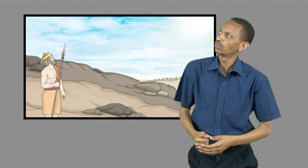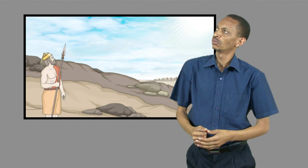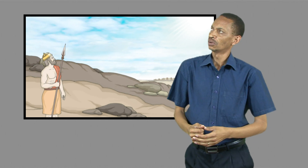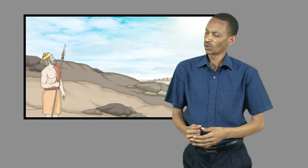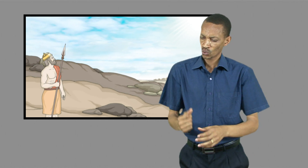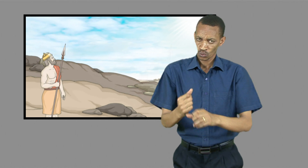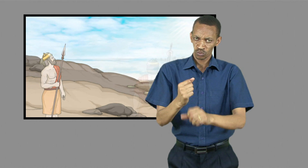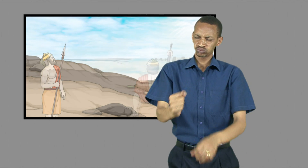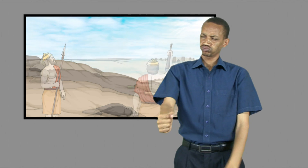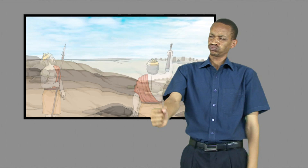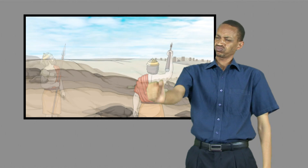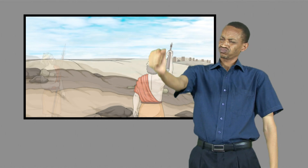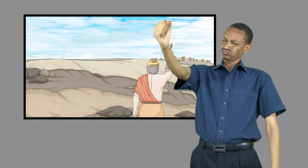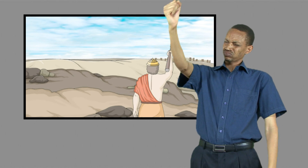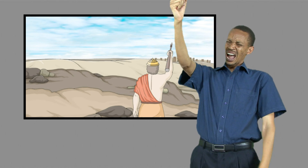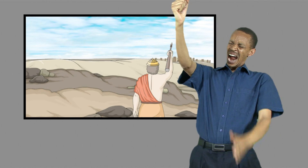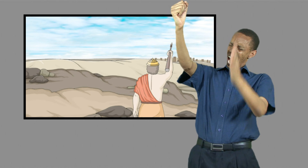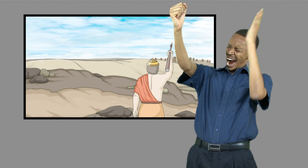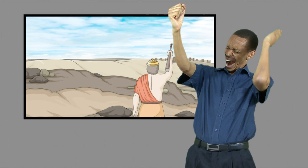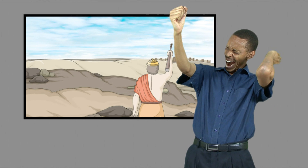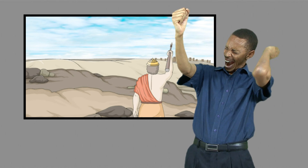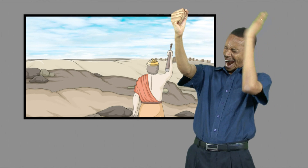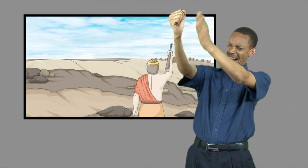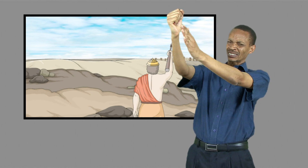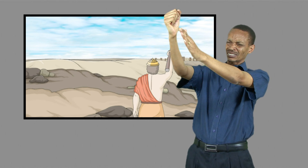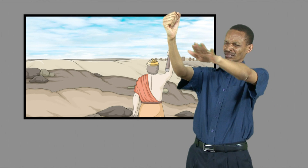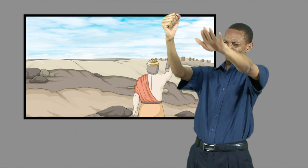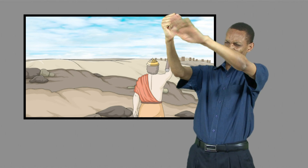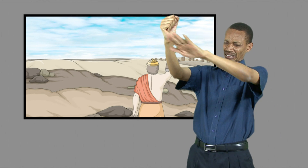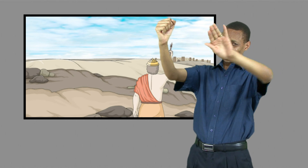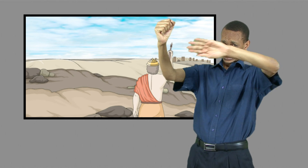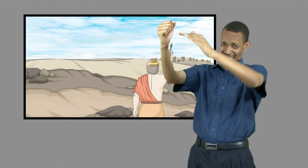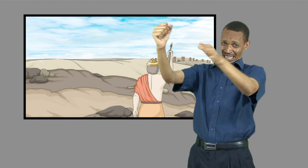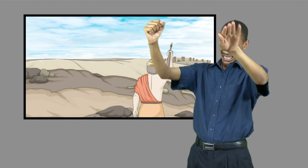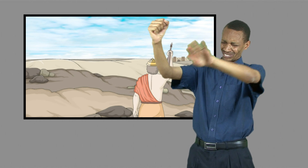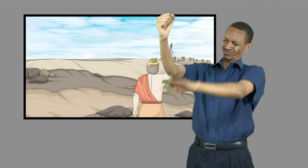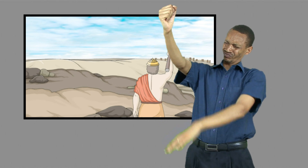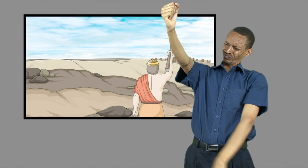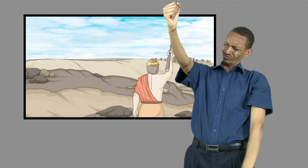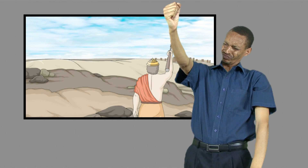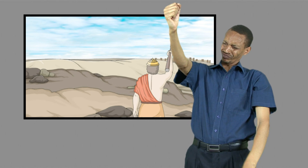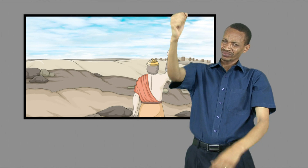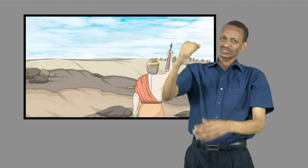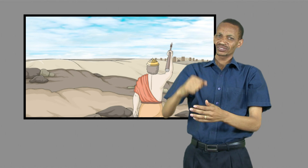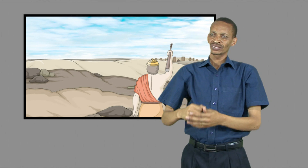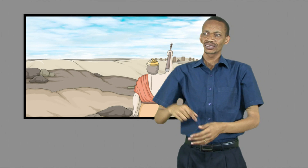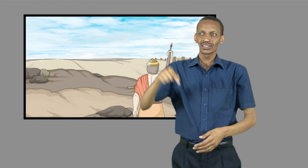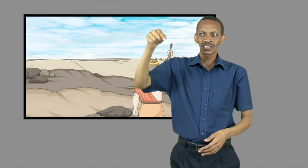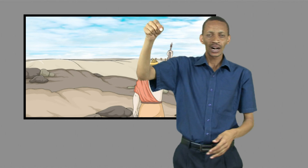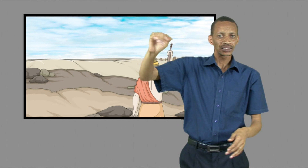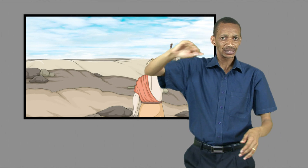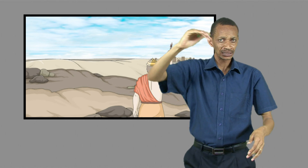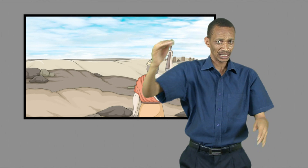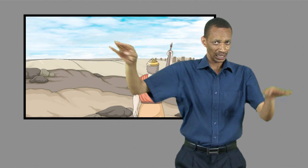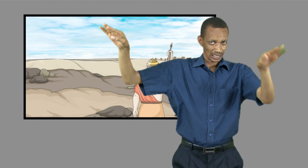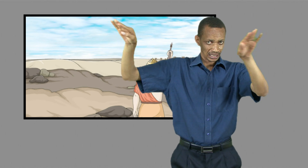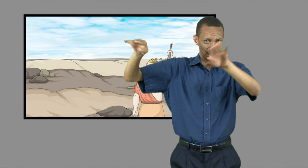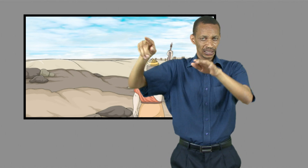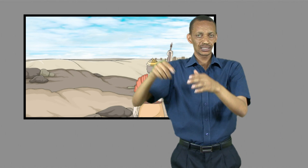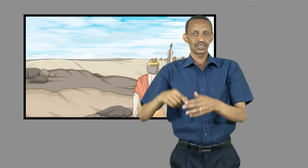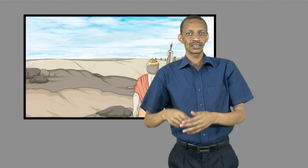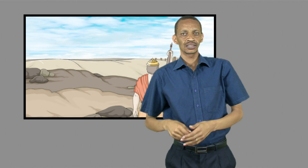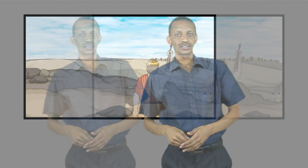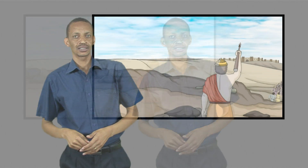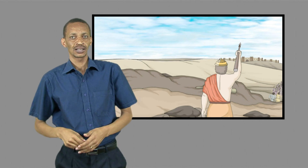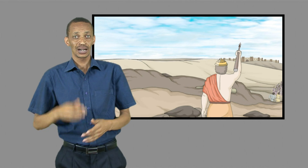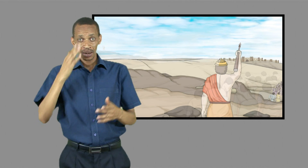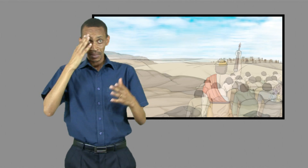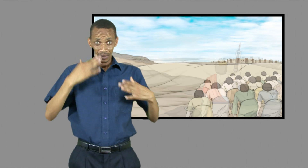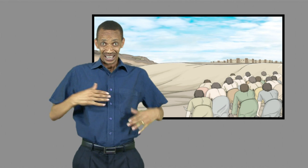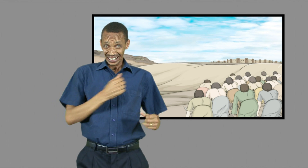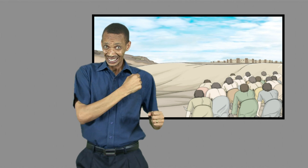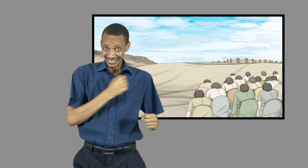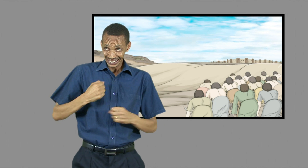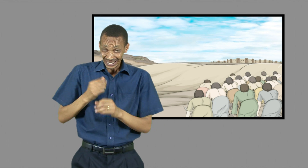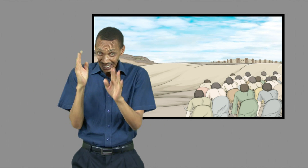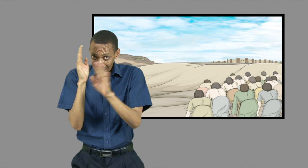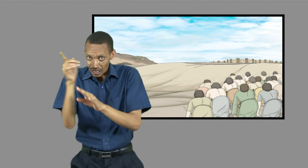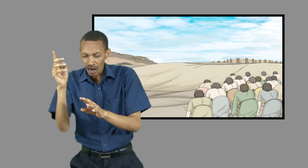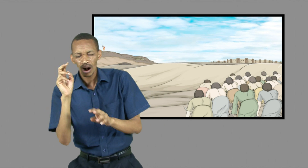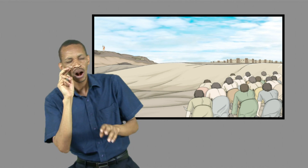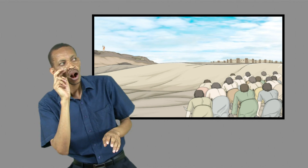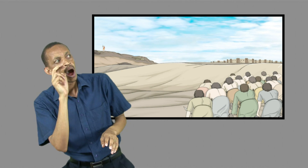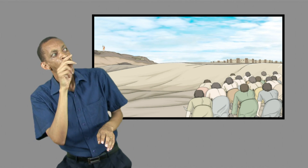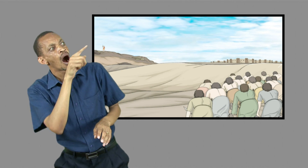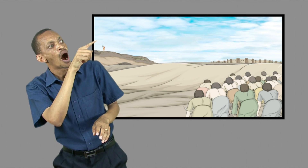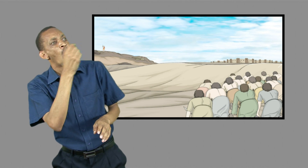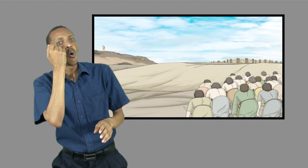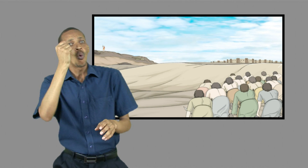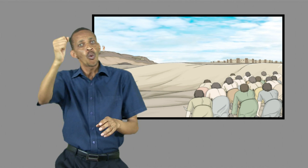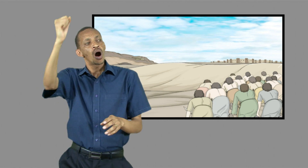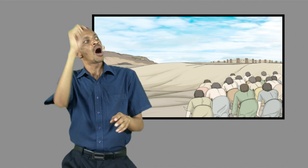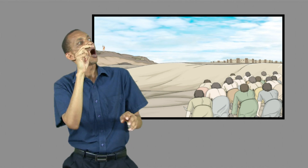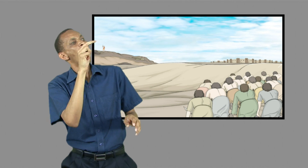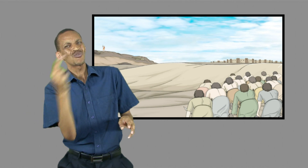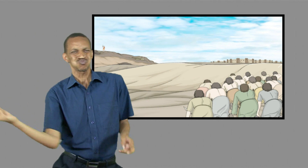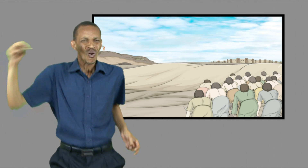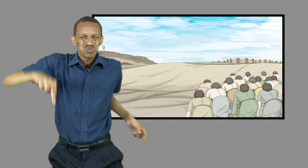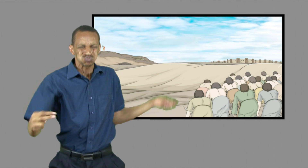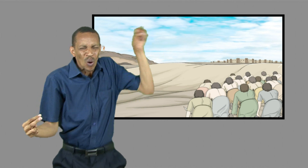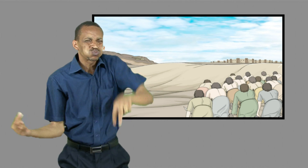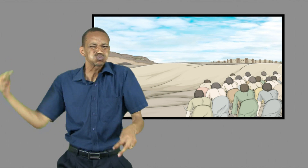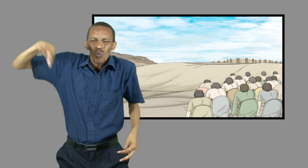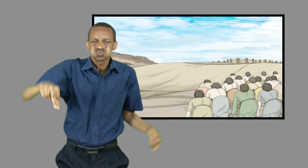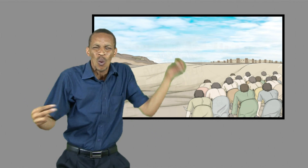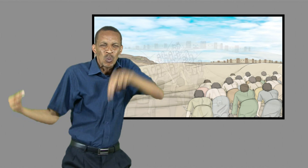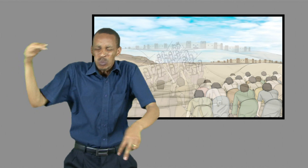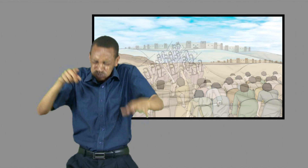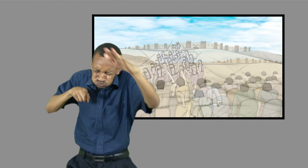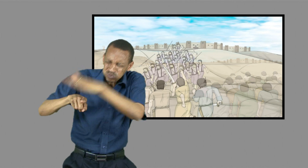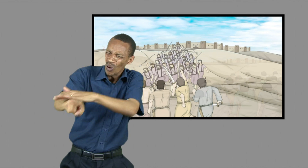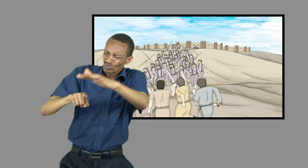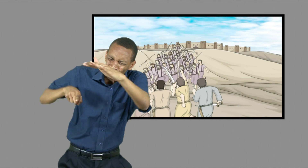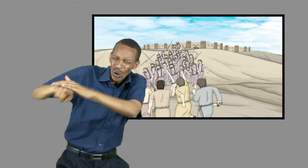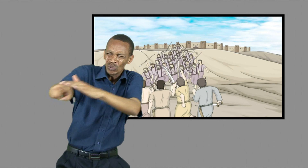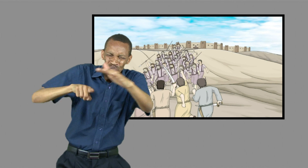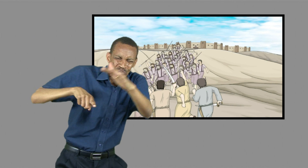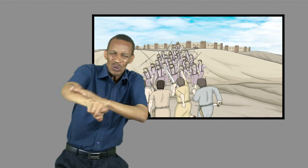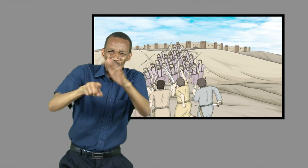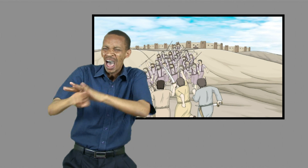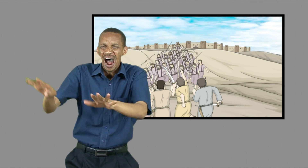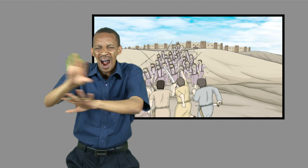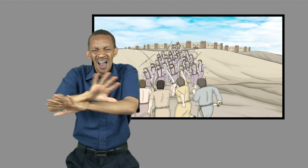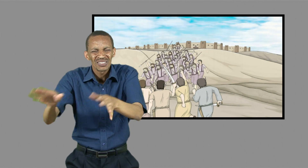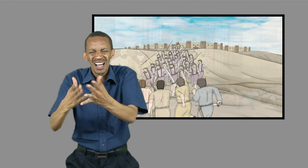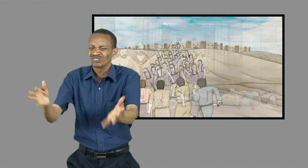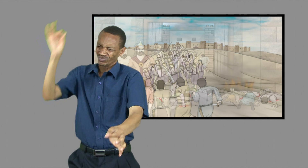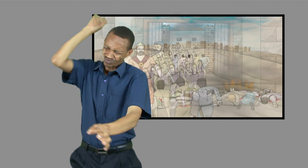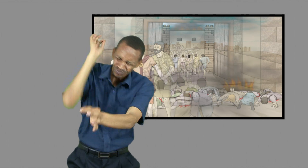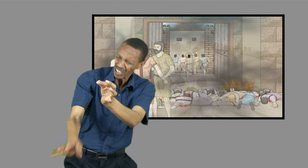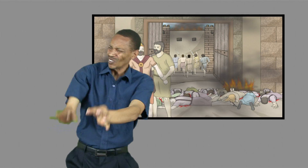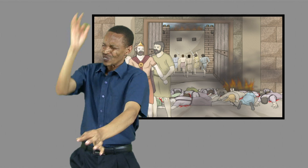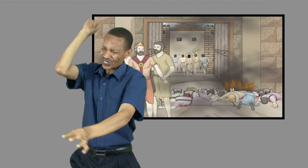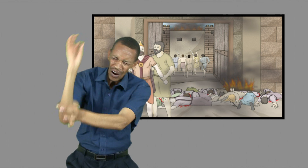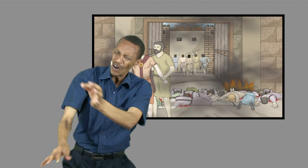So Joshua held out his battle lance toward Ai, and as soon as he did so, the men in ambush rose quickly from their position.